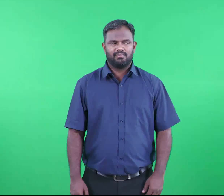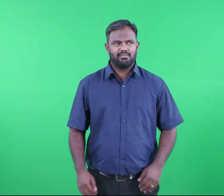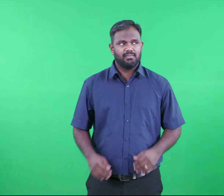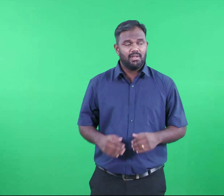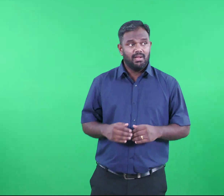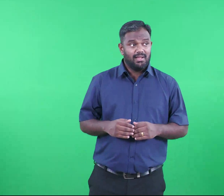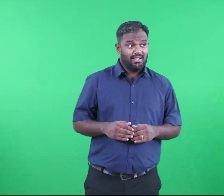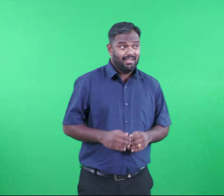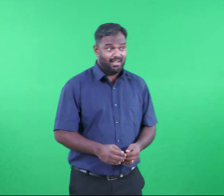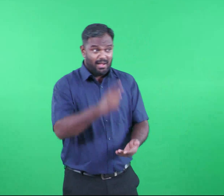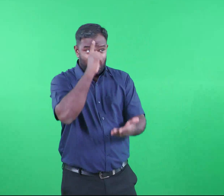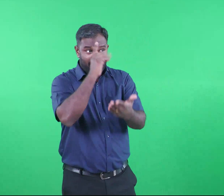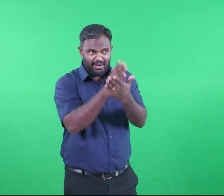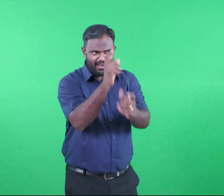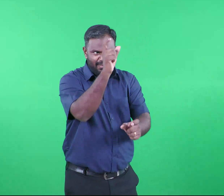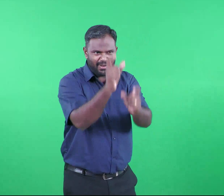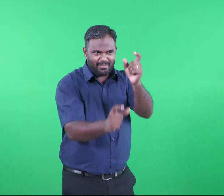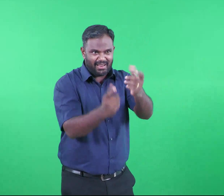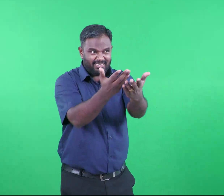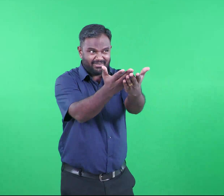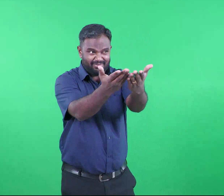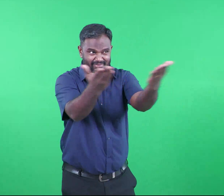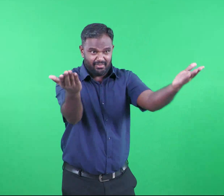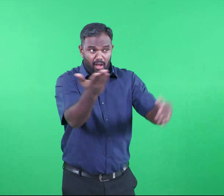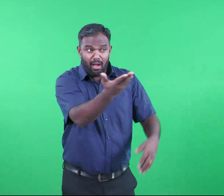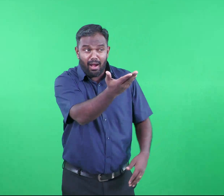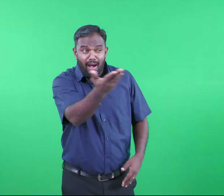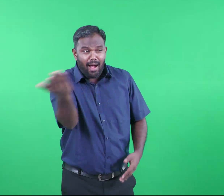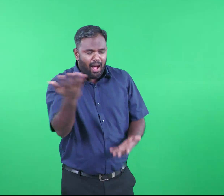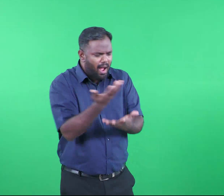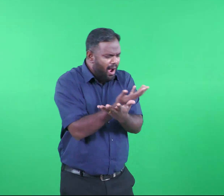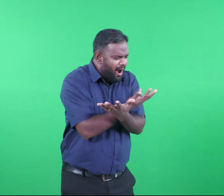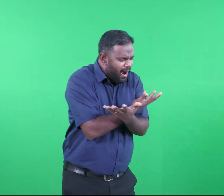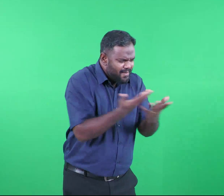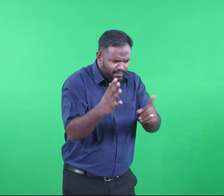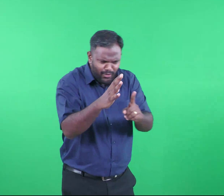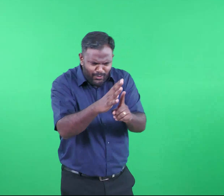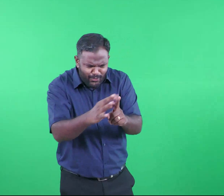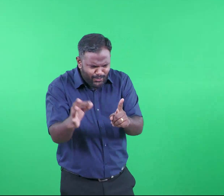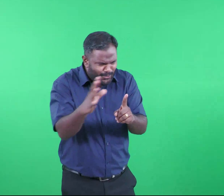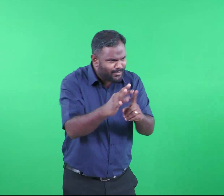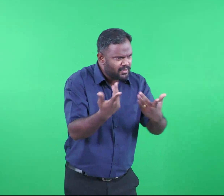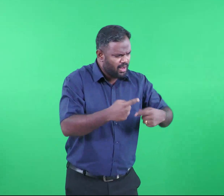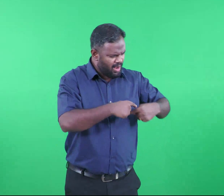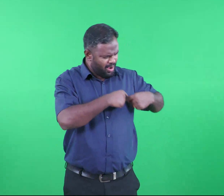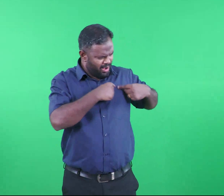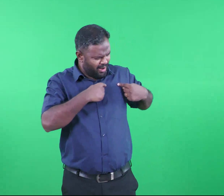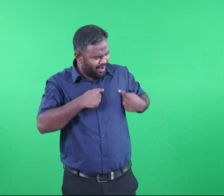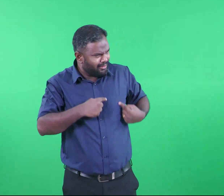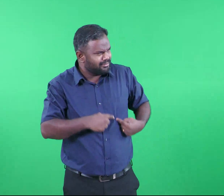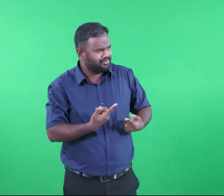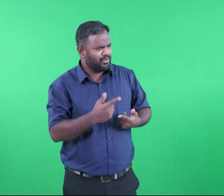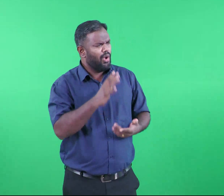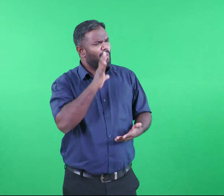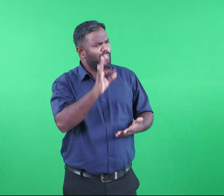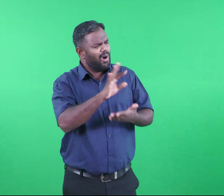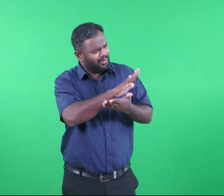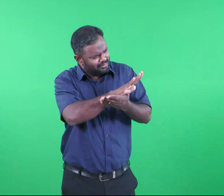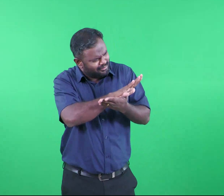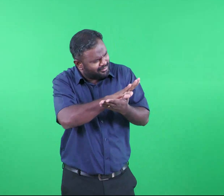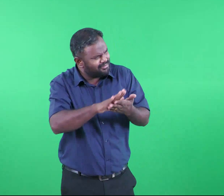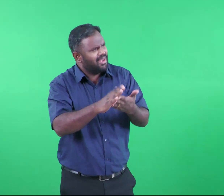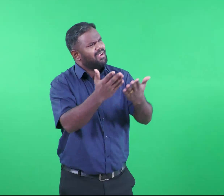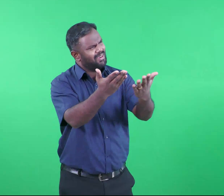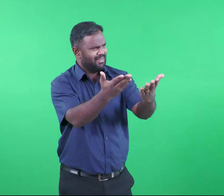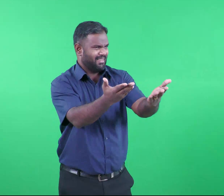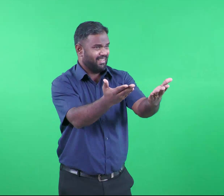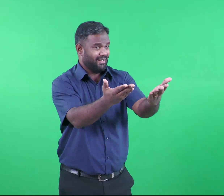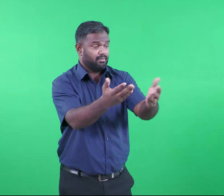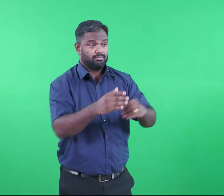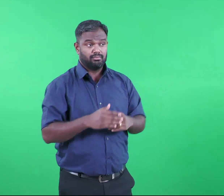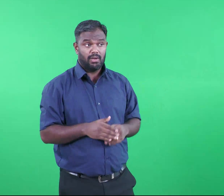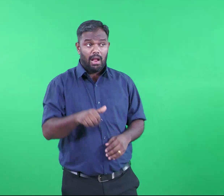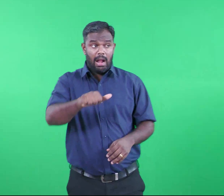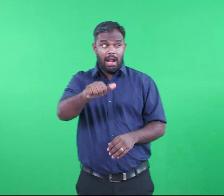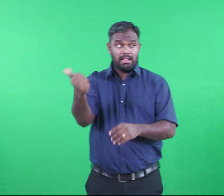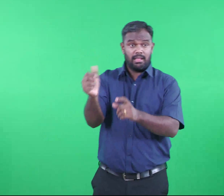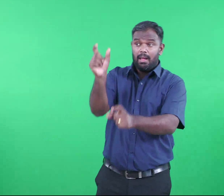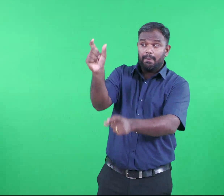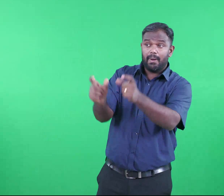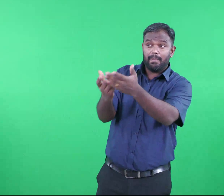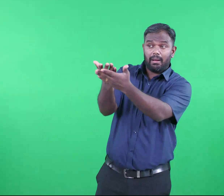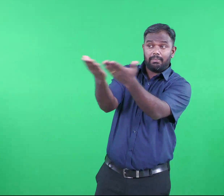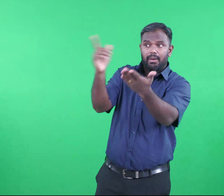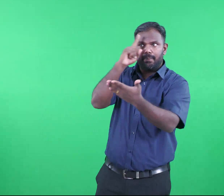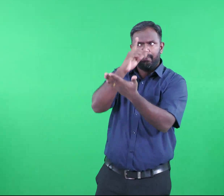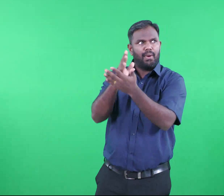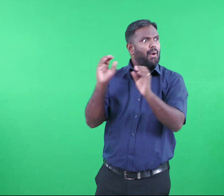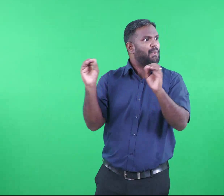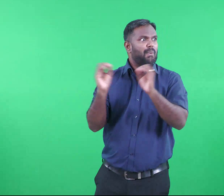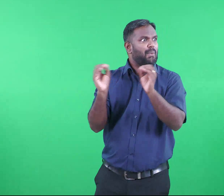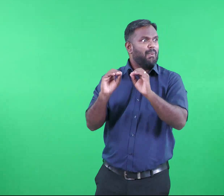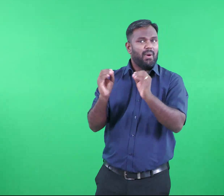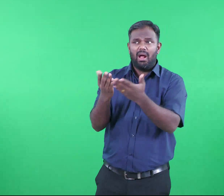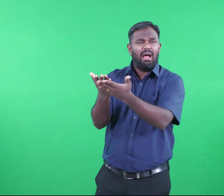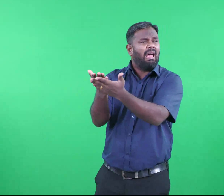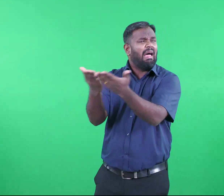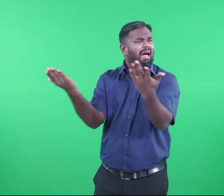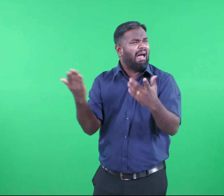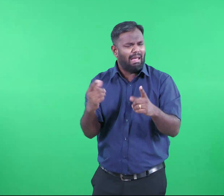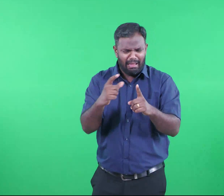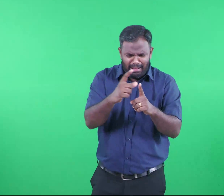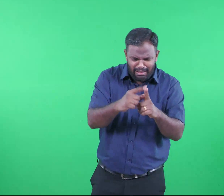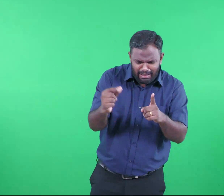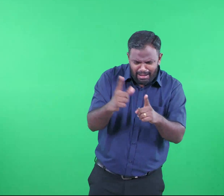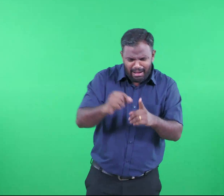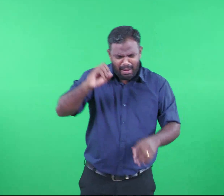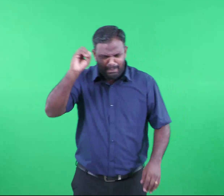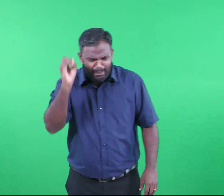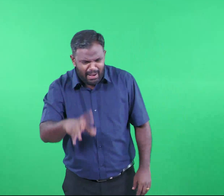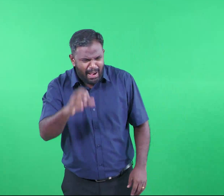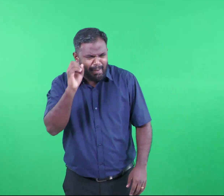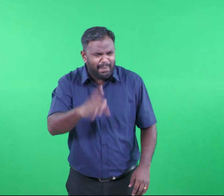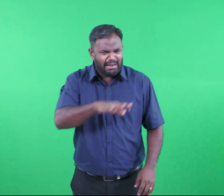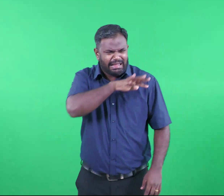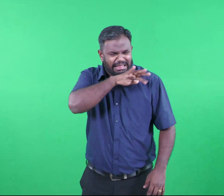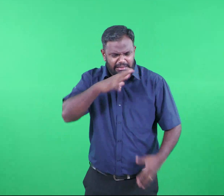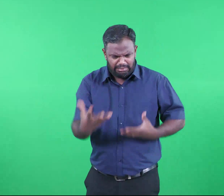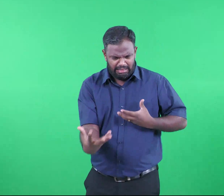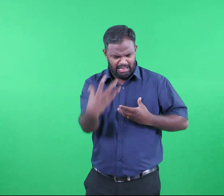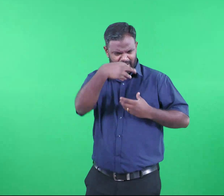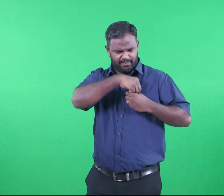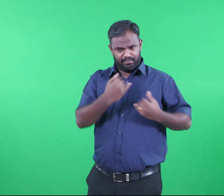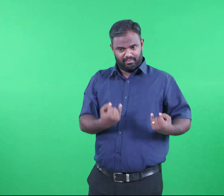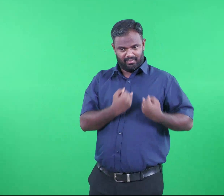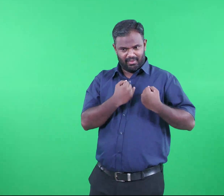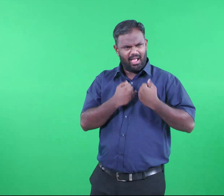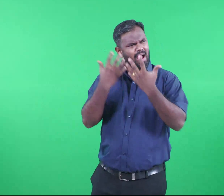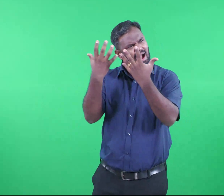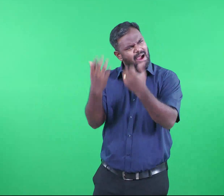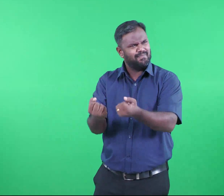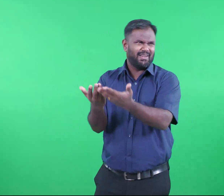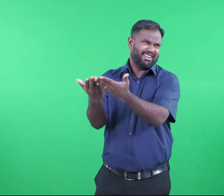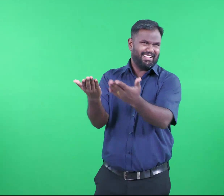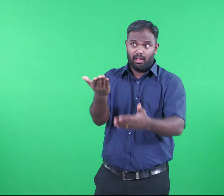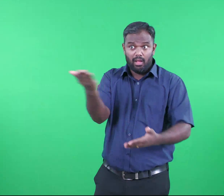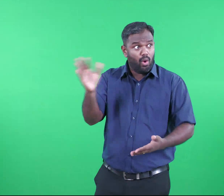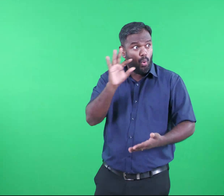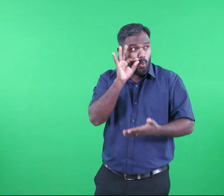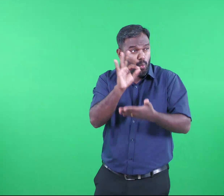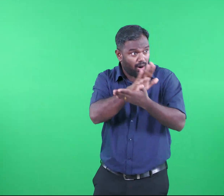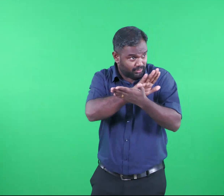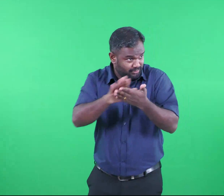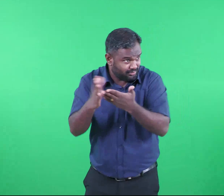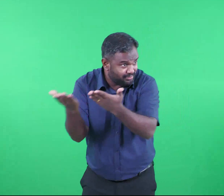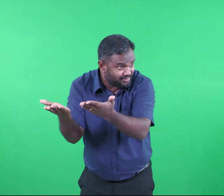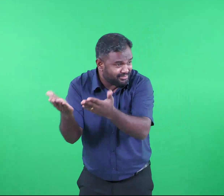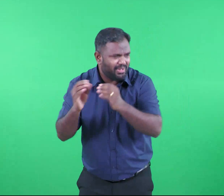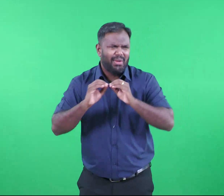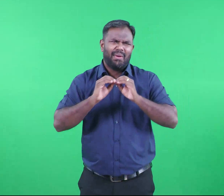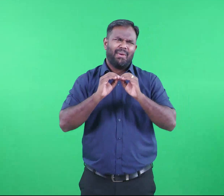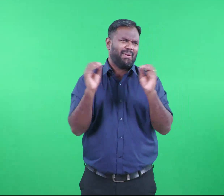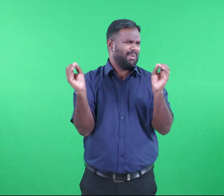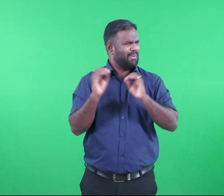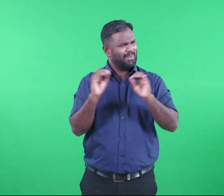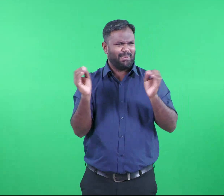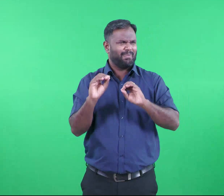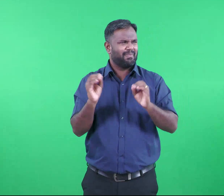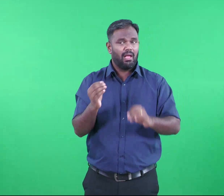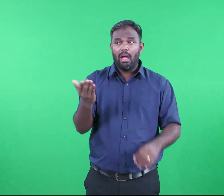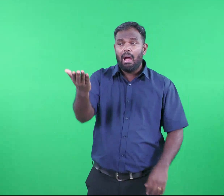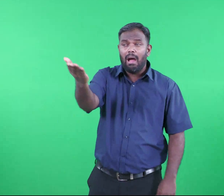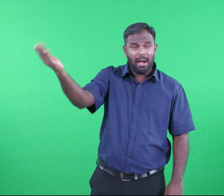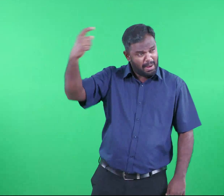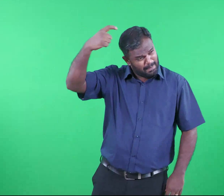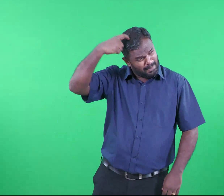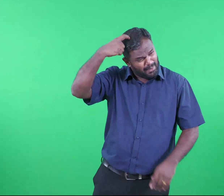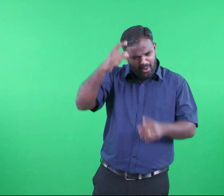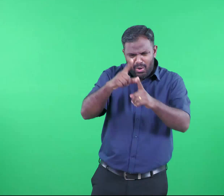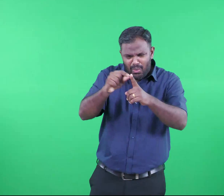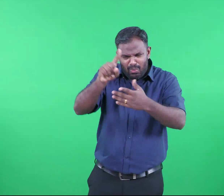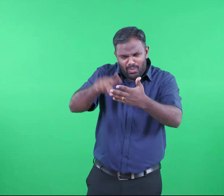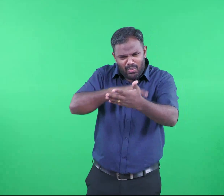To the pure, all things are pure; but to the defiled and unbelieving, nothing is pure.